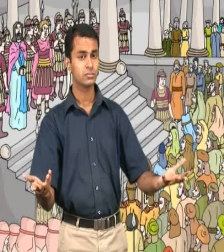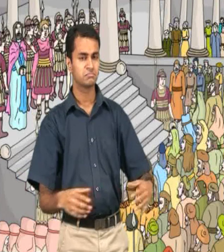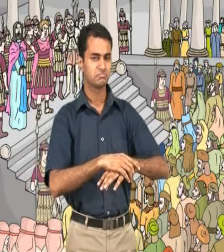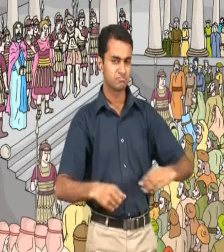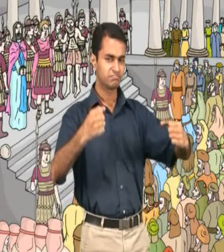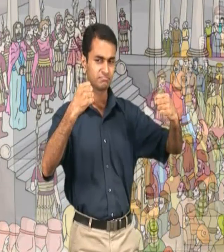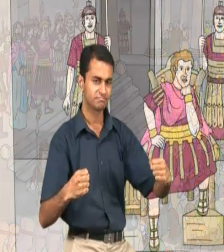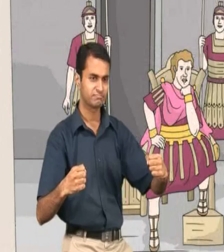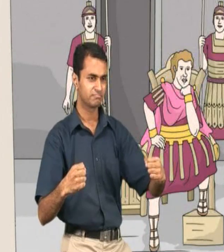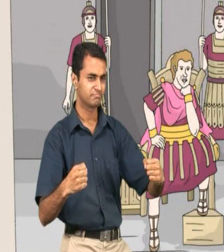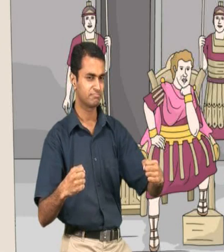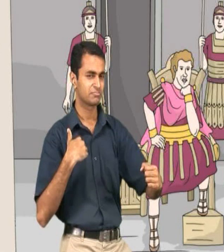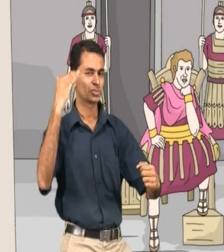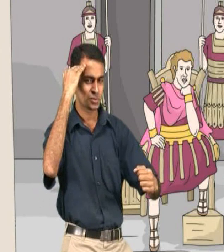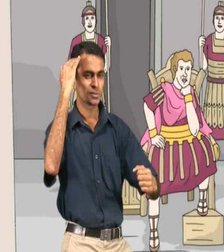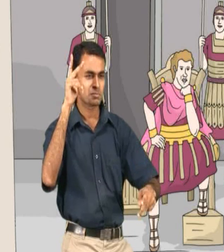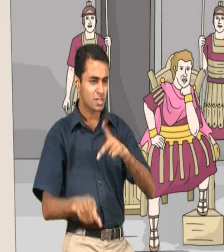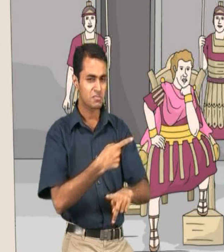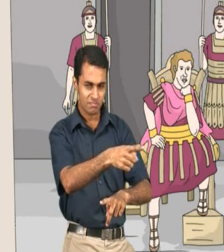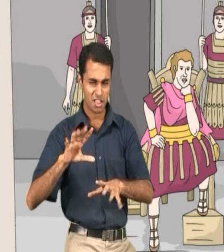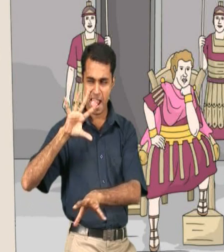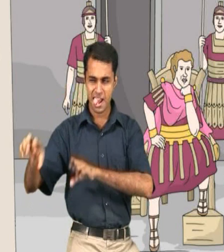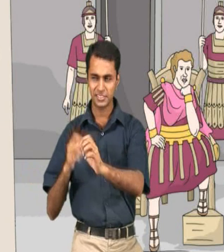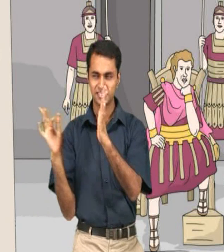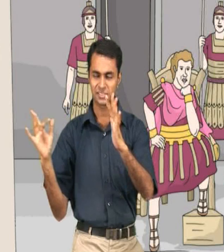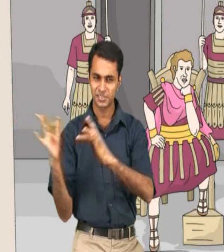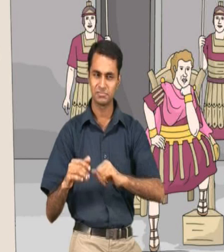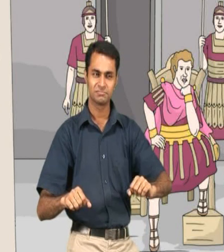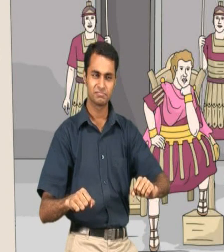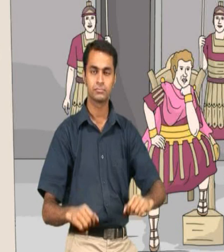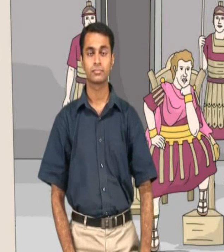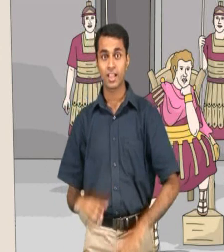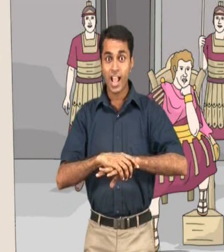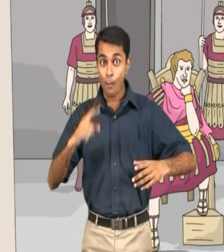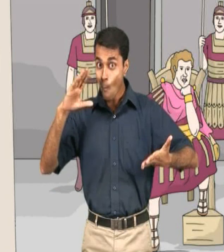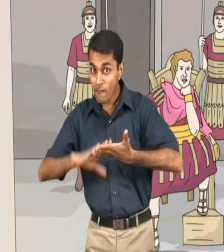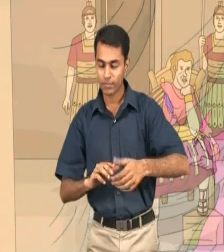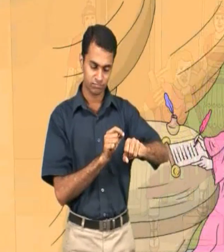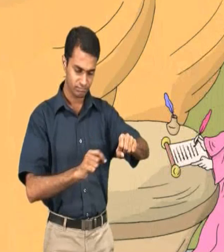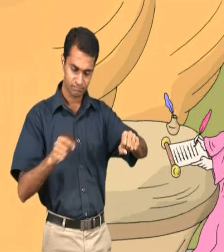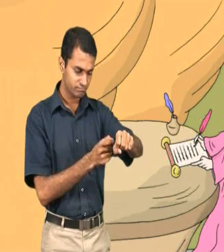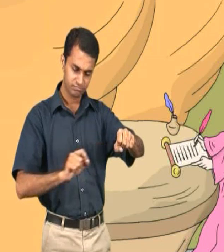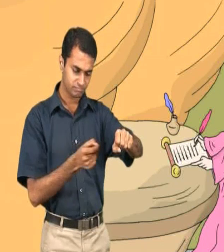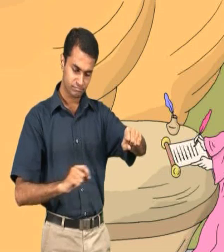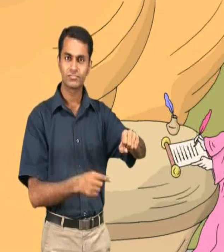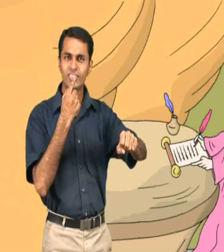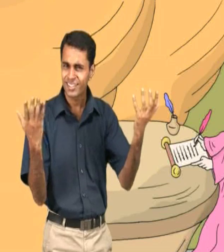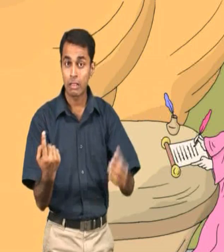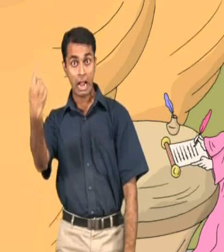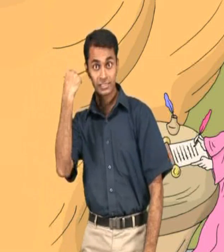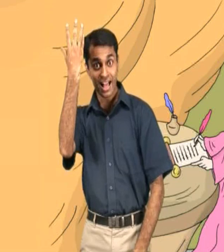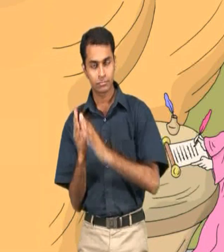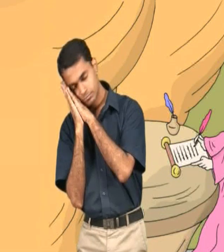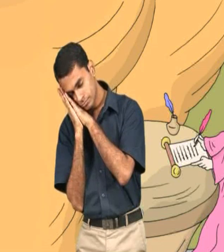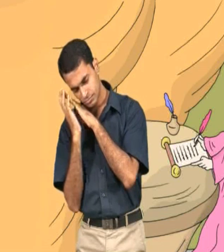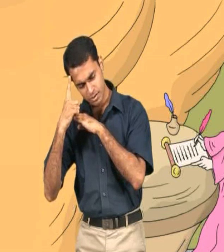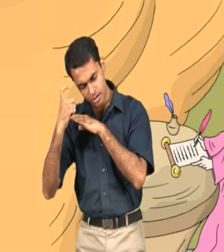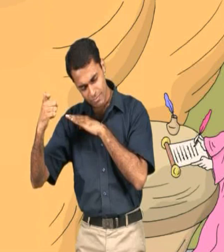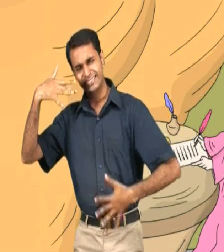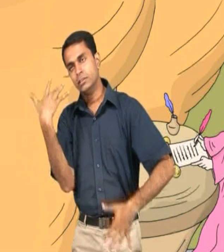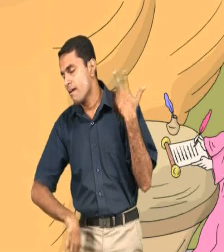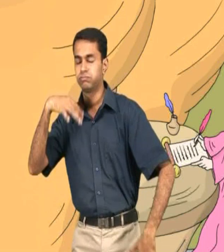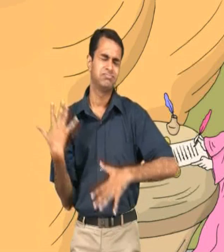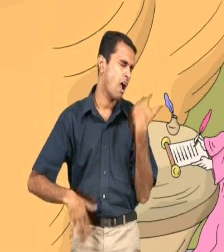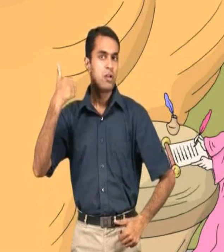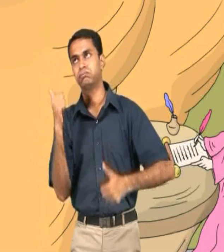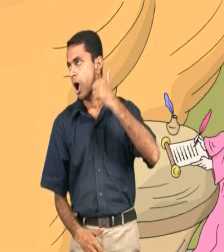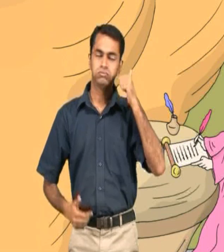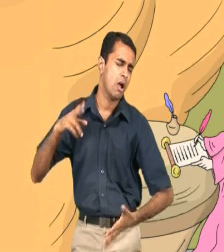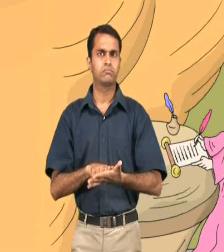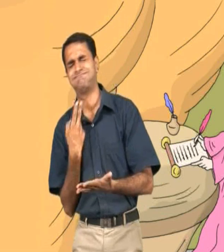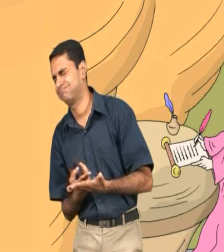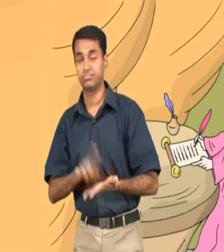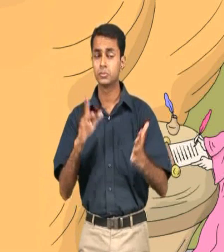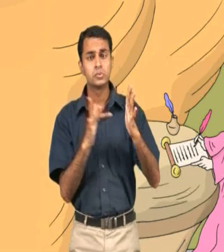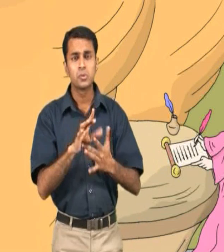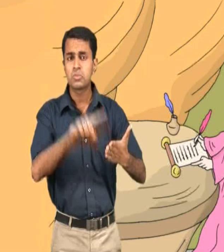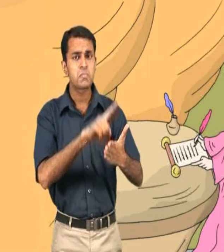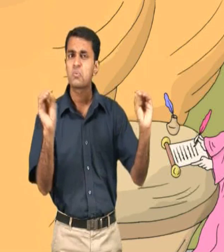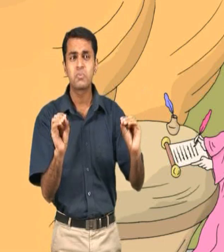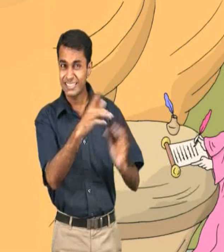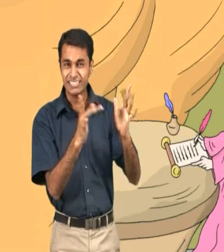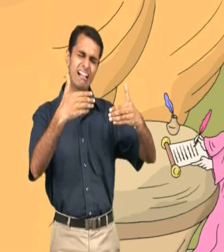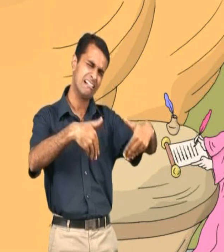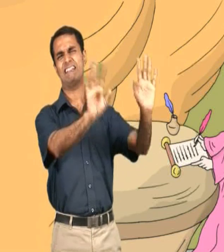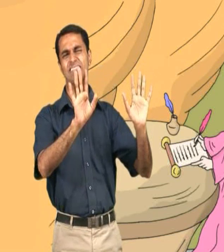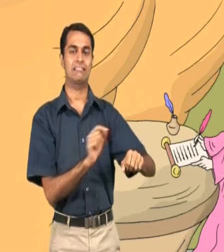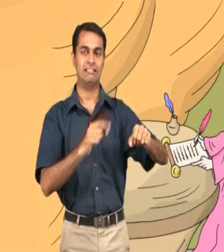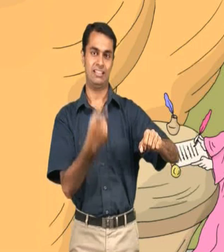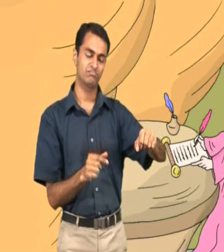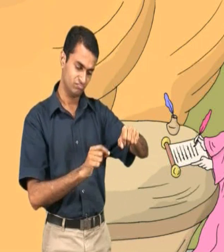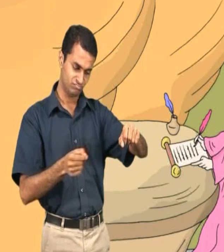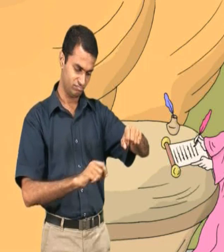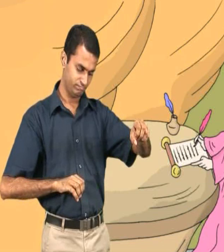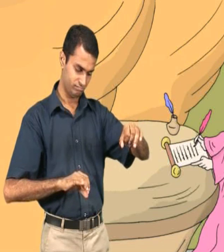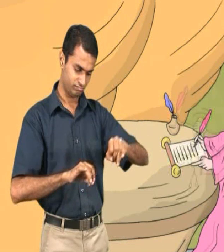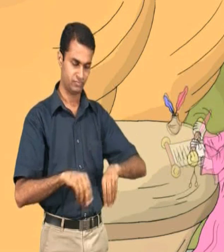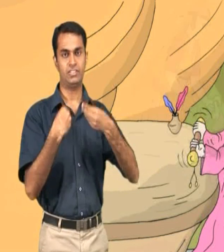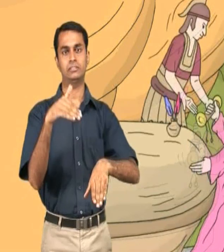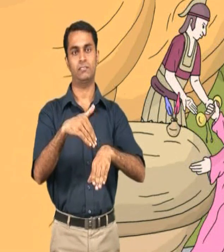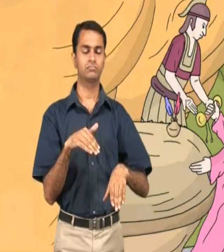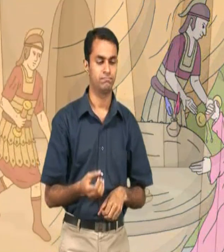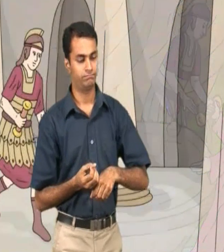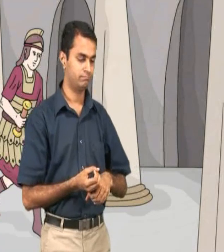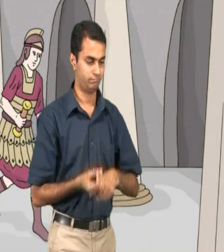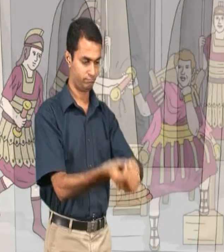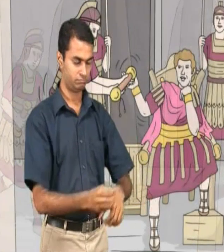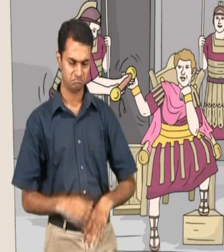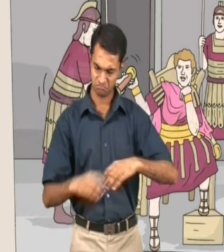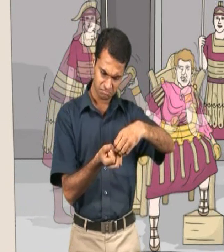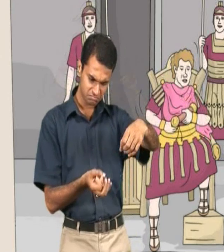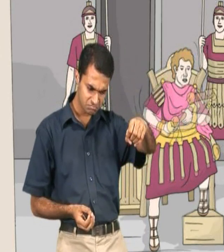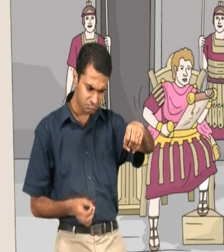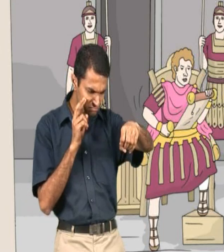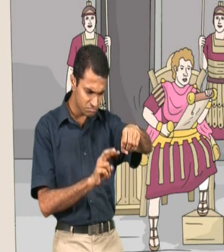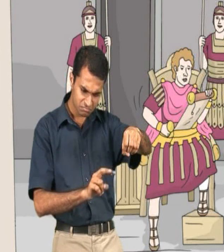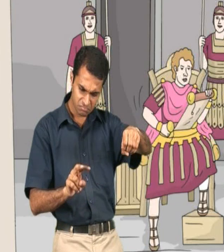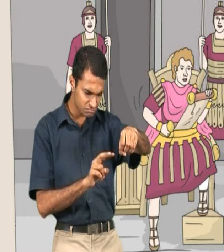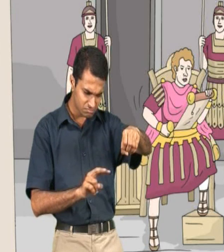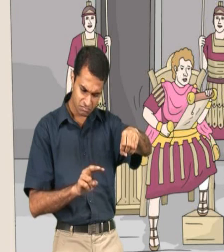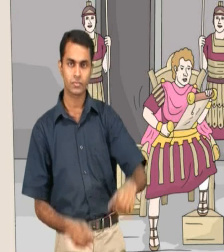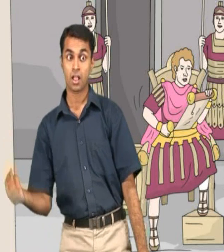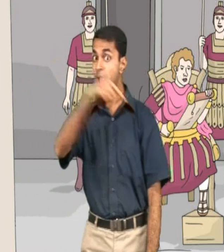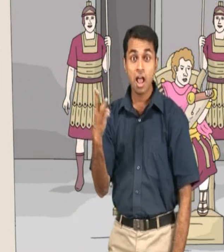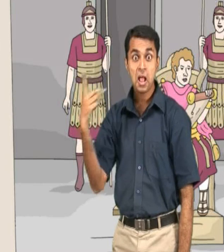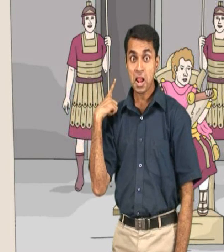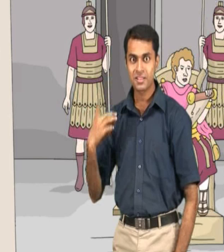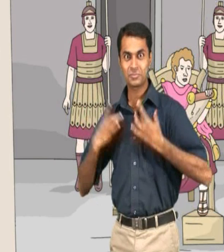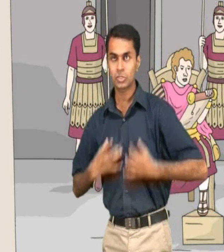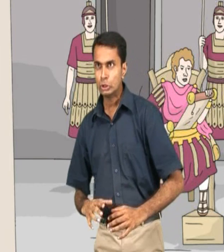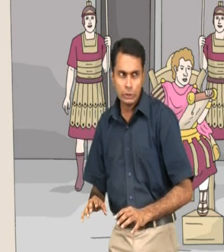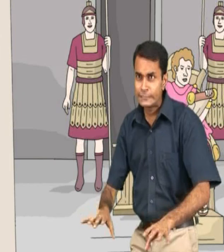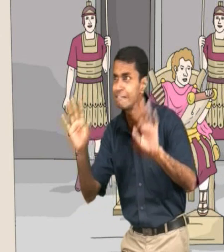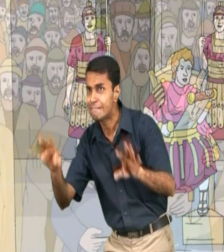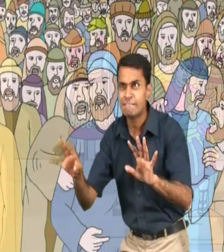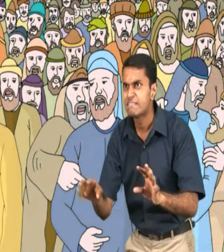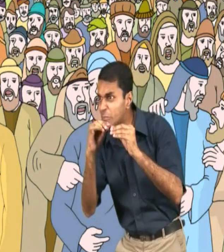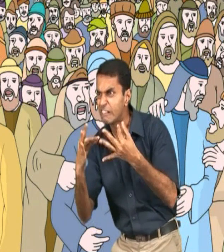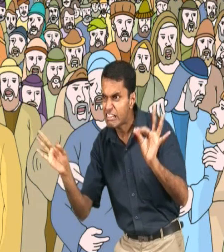While Pilate was sitting on the judgment seat, his wife sent him this message: “Have nothing to do with that innocent man, for I have suffered terribly in a dream today because of Him.”